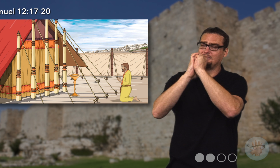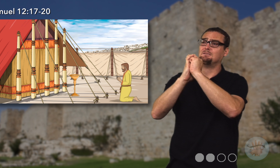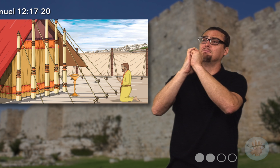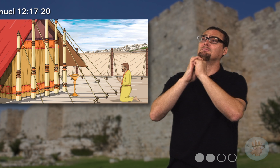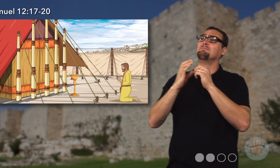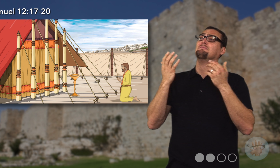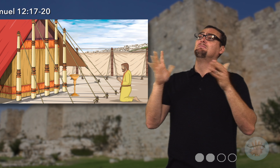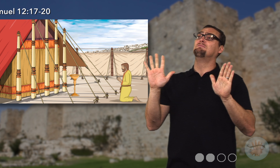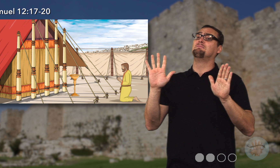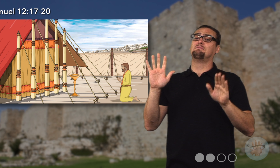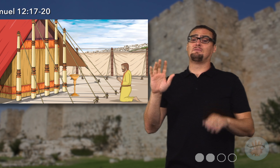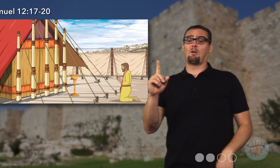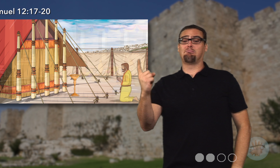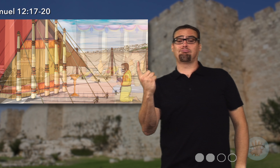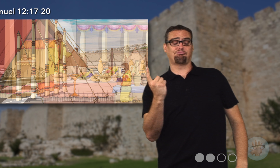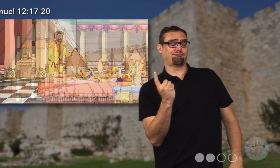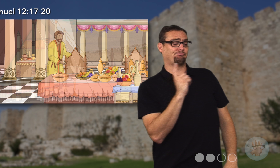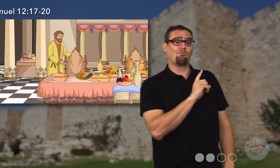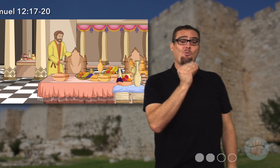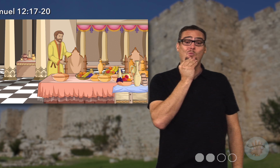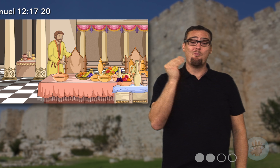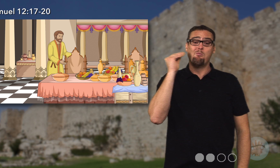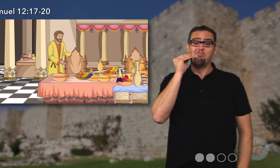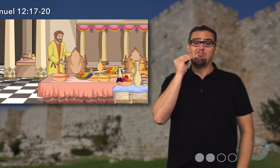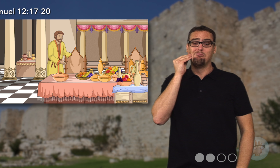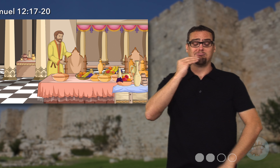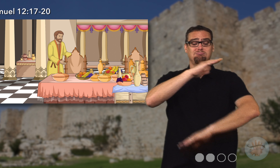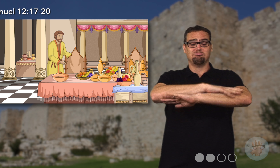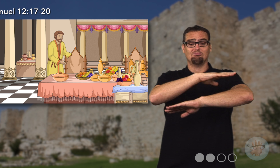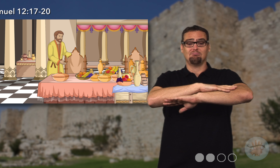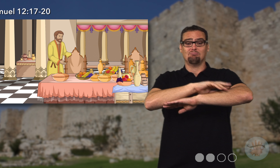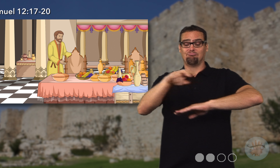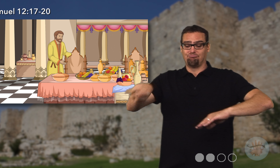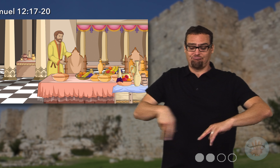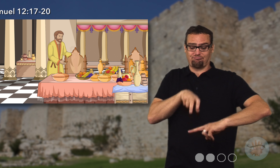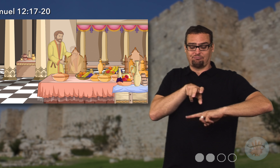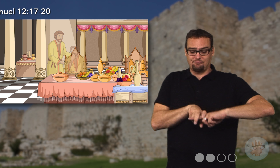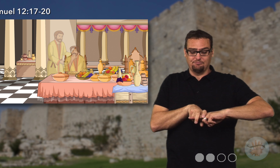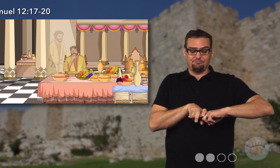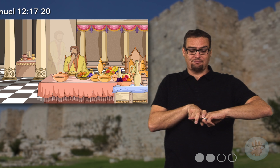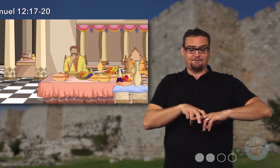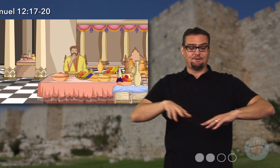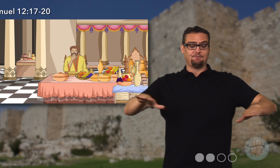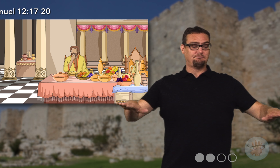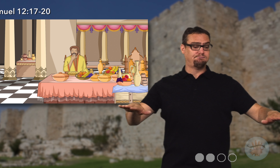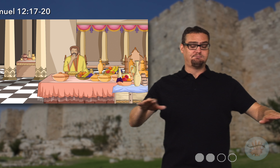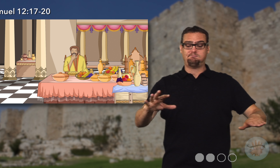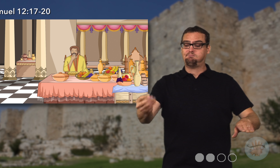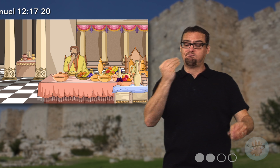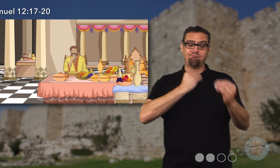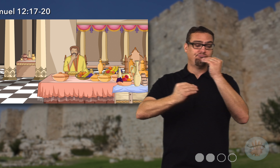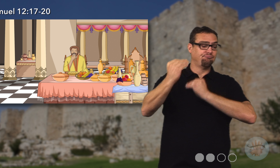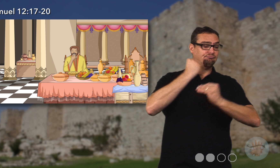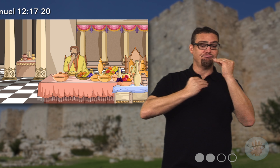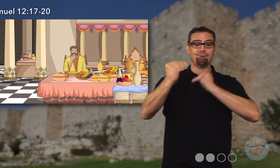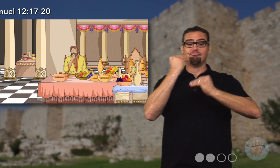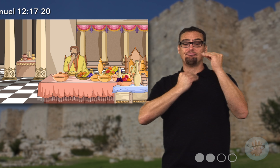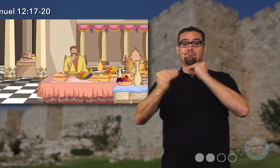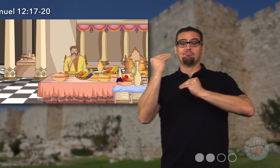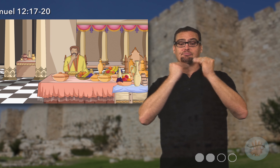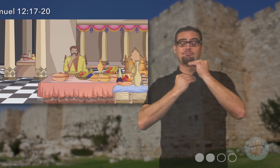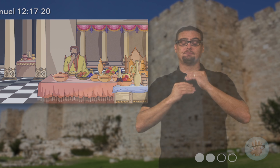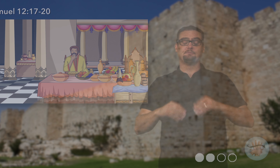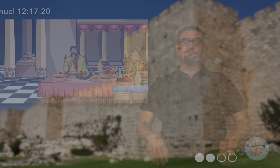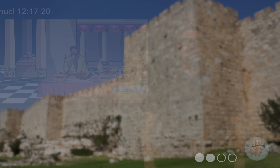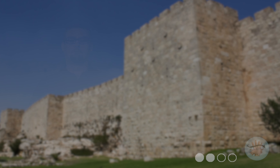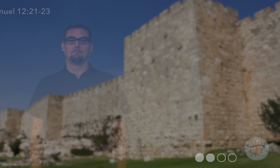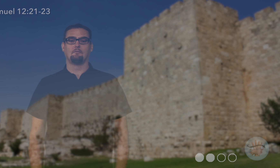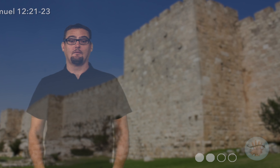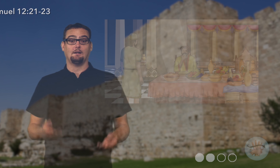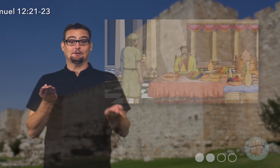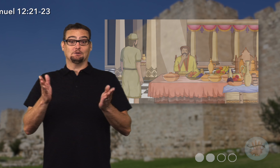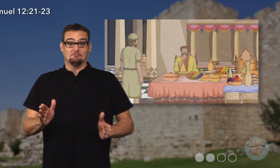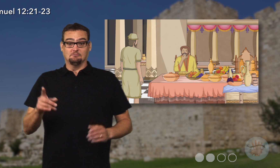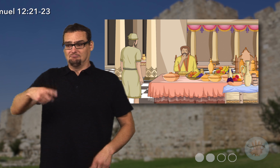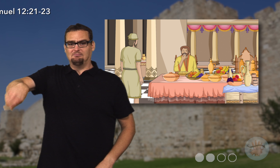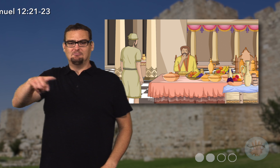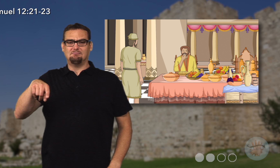Then he went to his own house, and at his request they set food before him, and he ate.